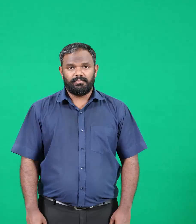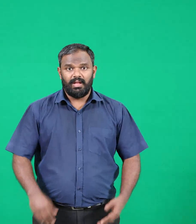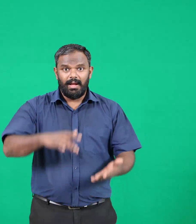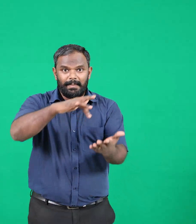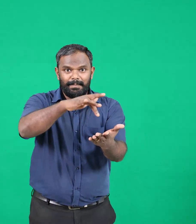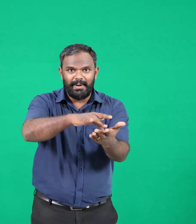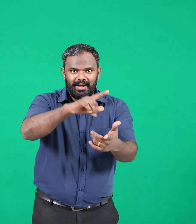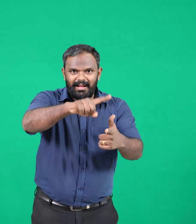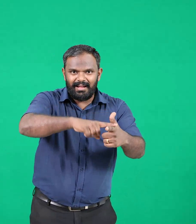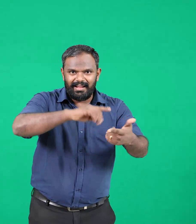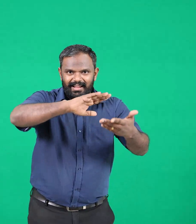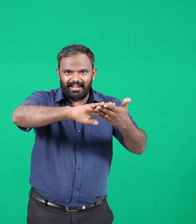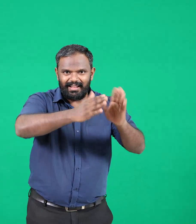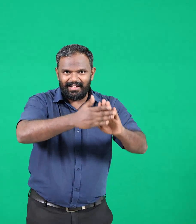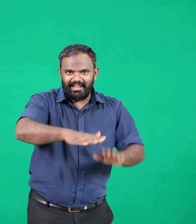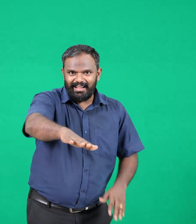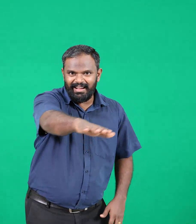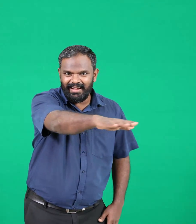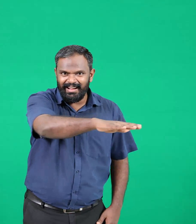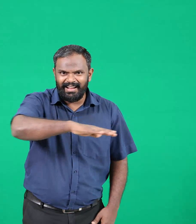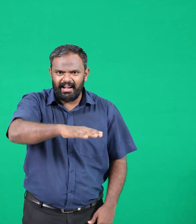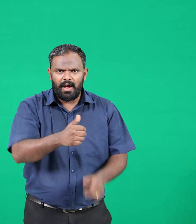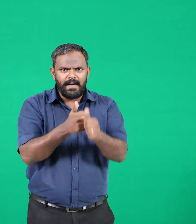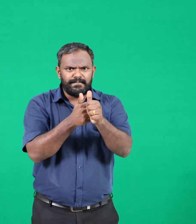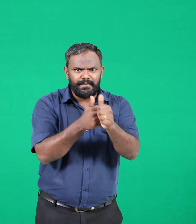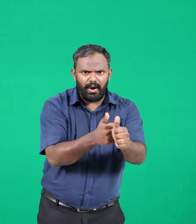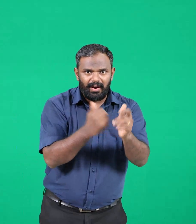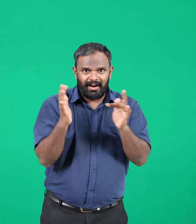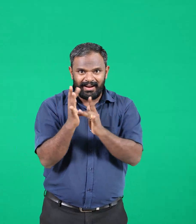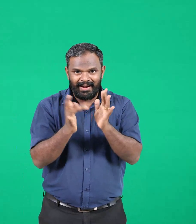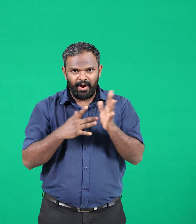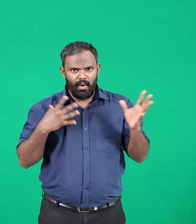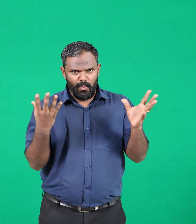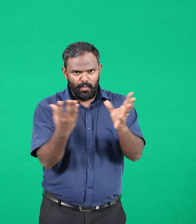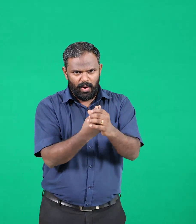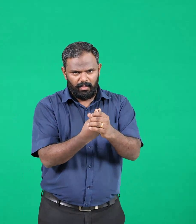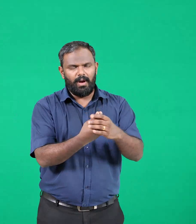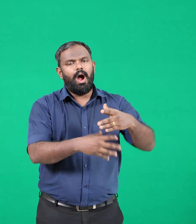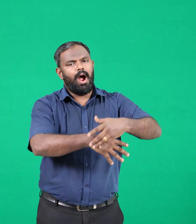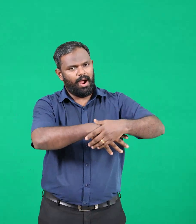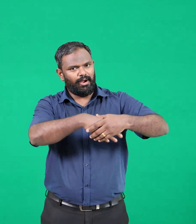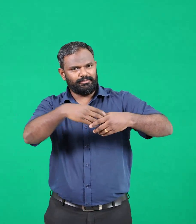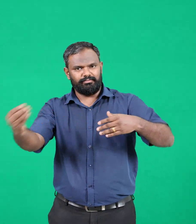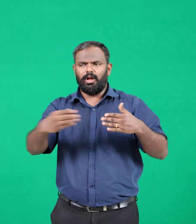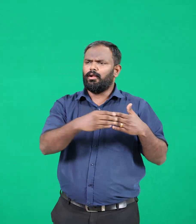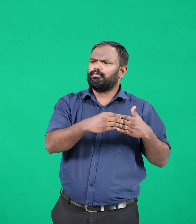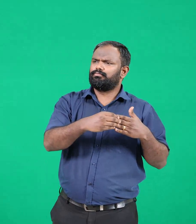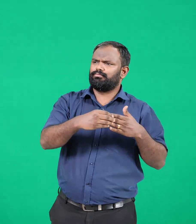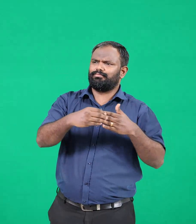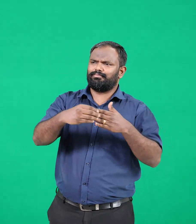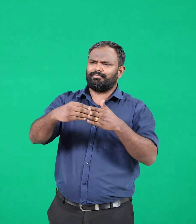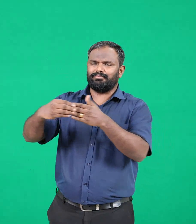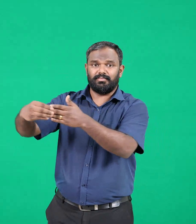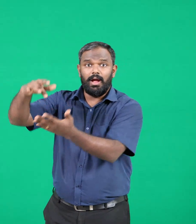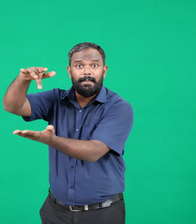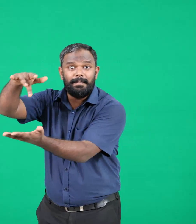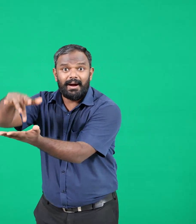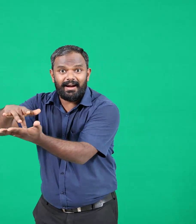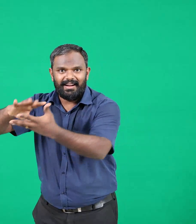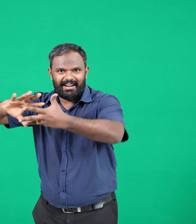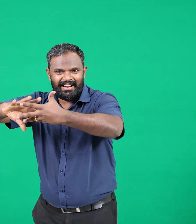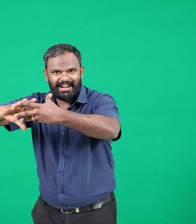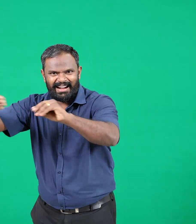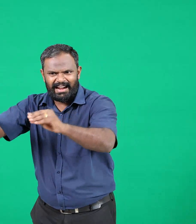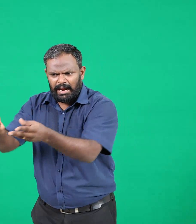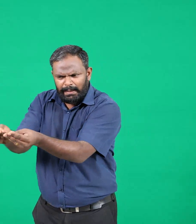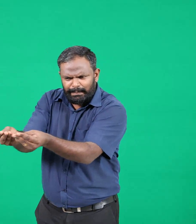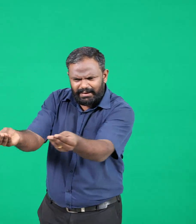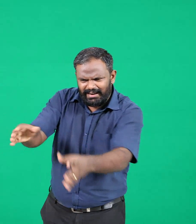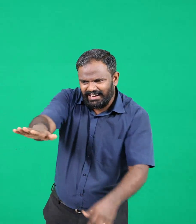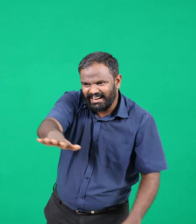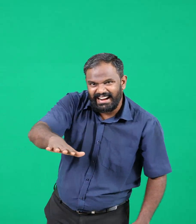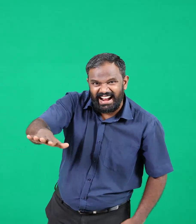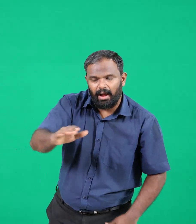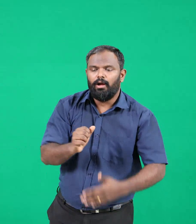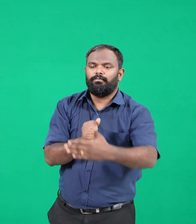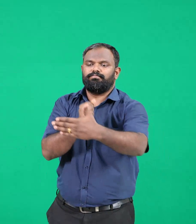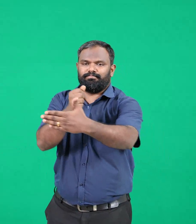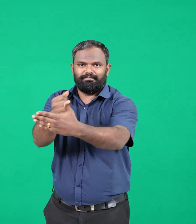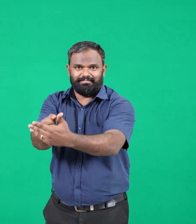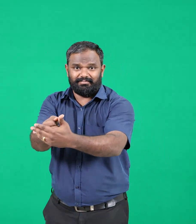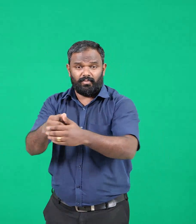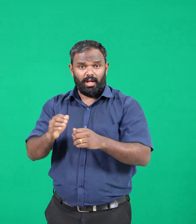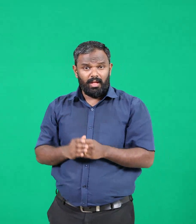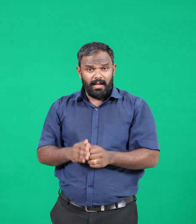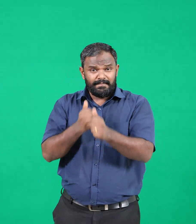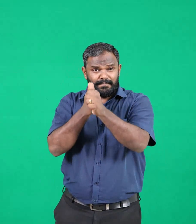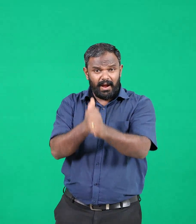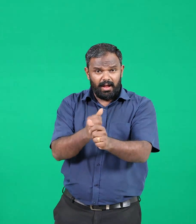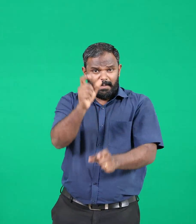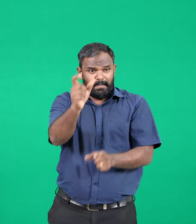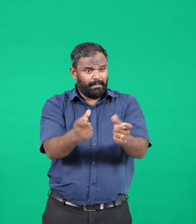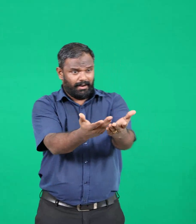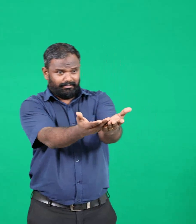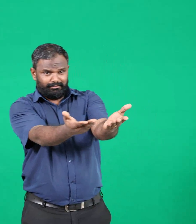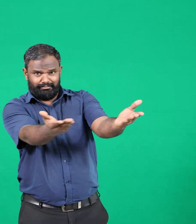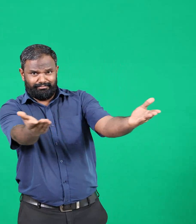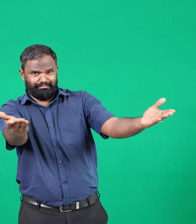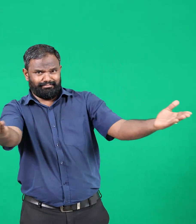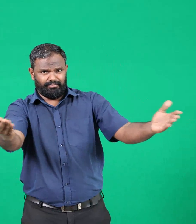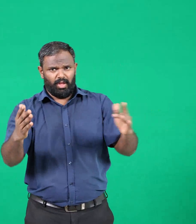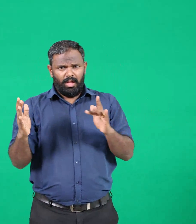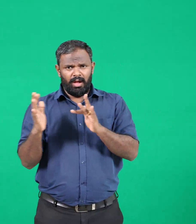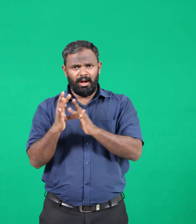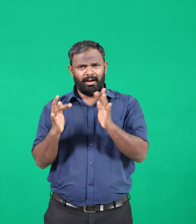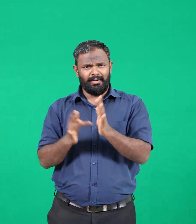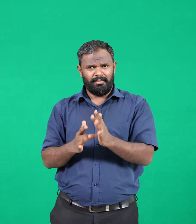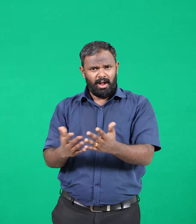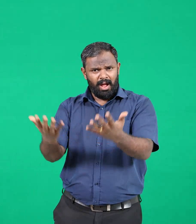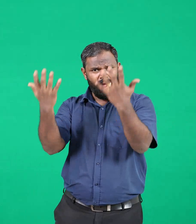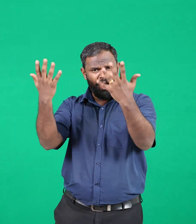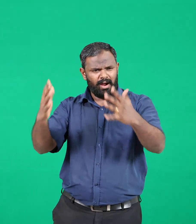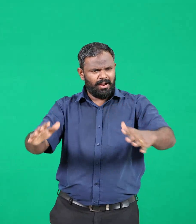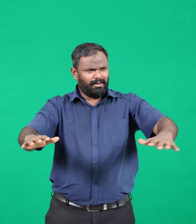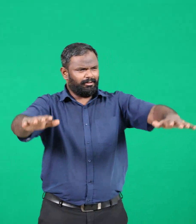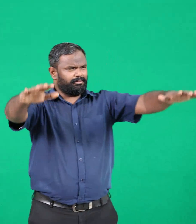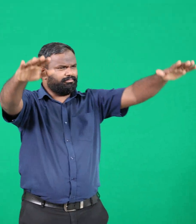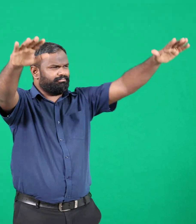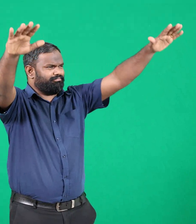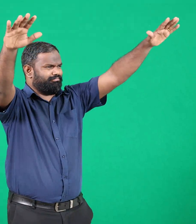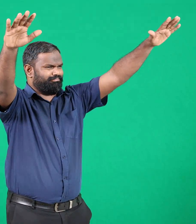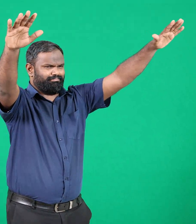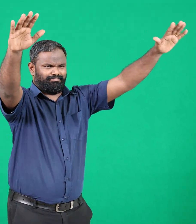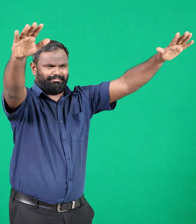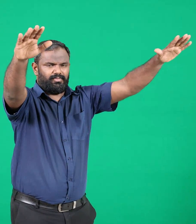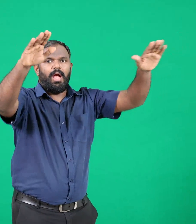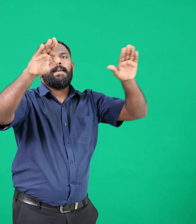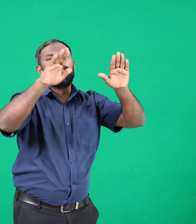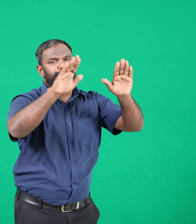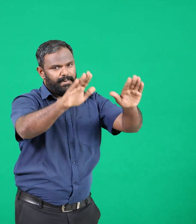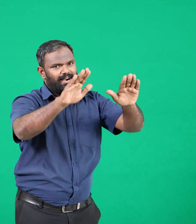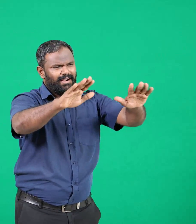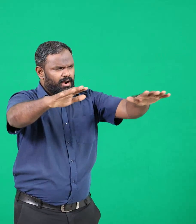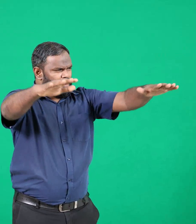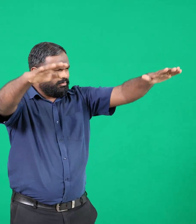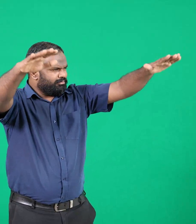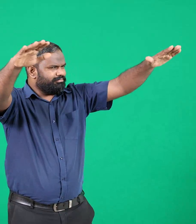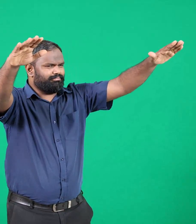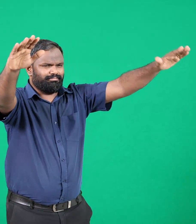When Jesus had led them out as far as Bethany, He lifted up His hands and blessed them.